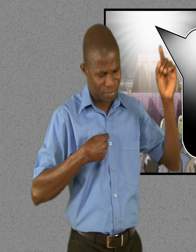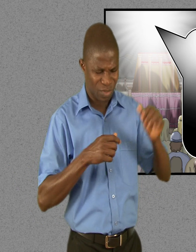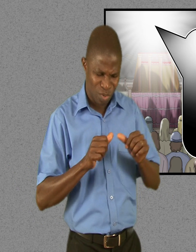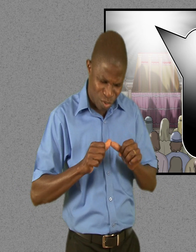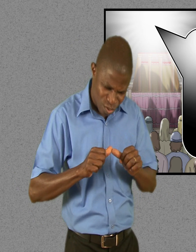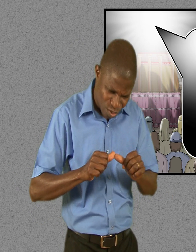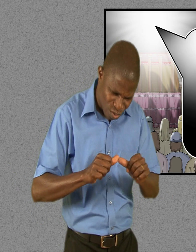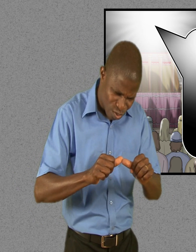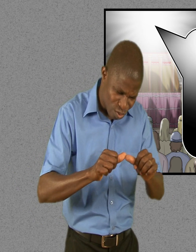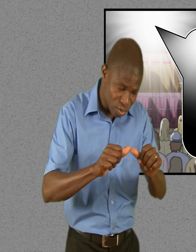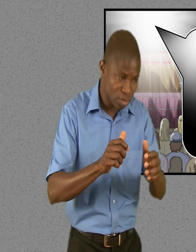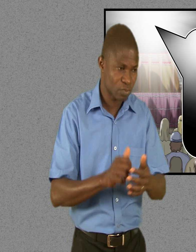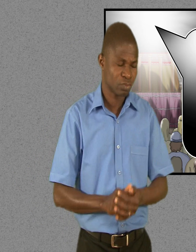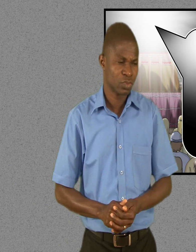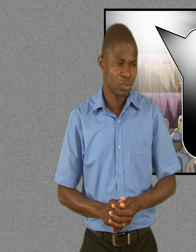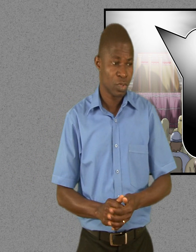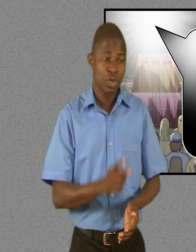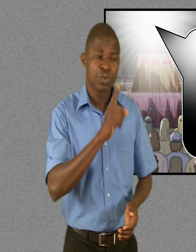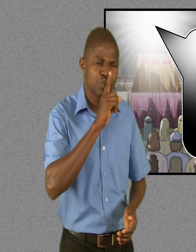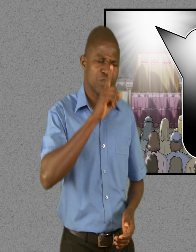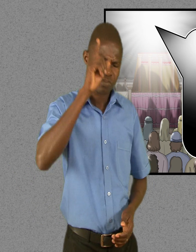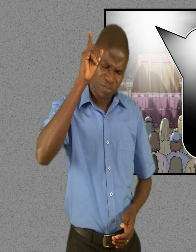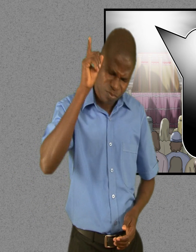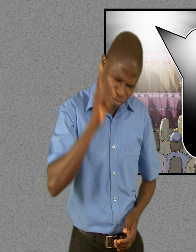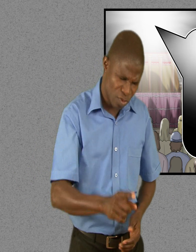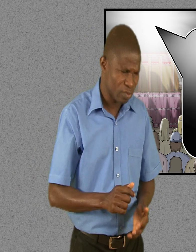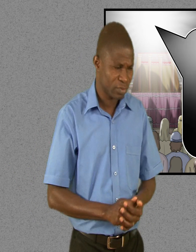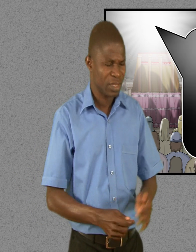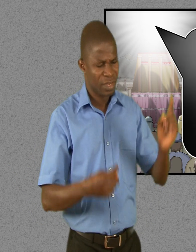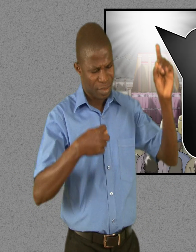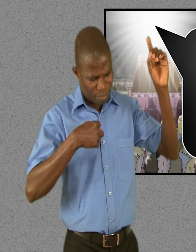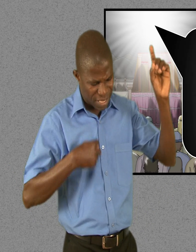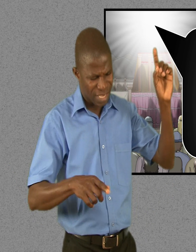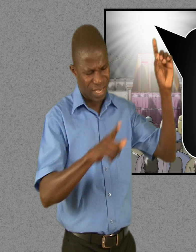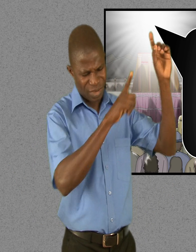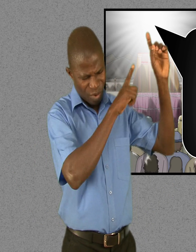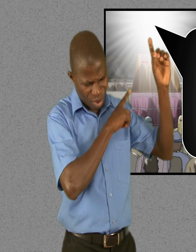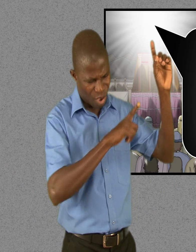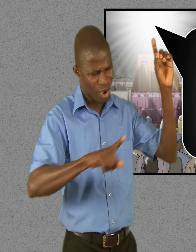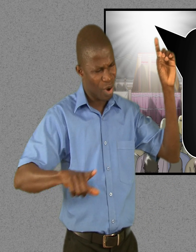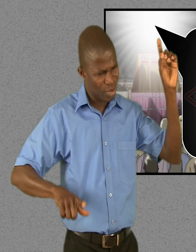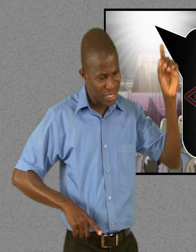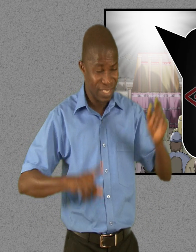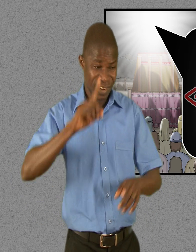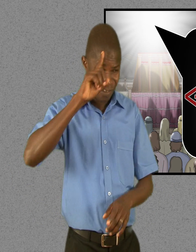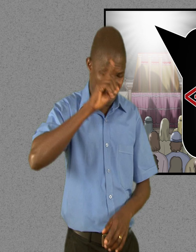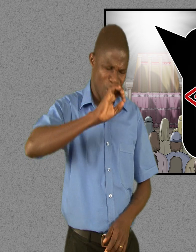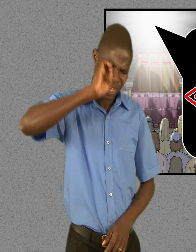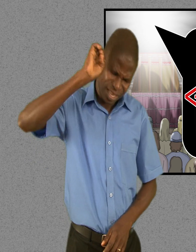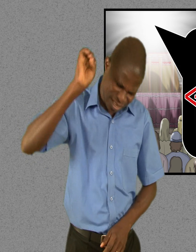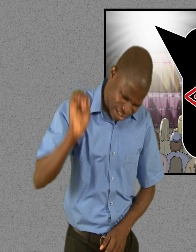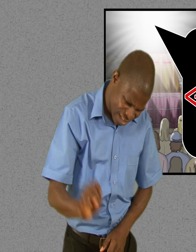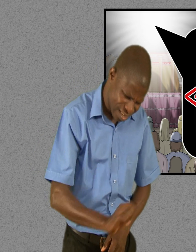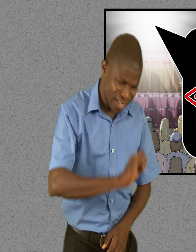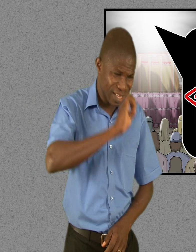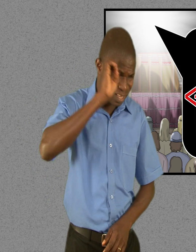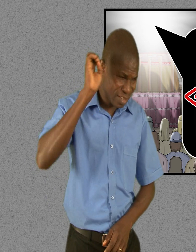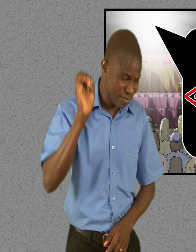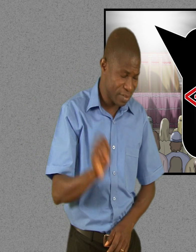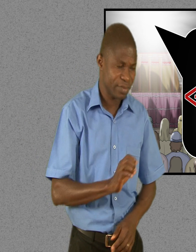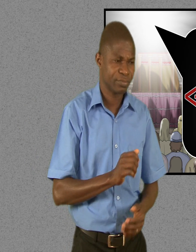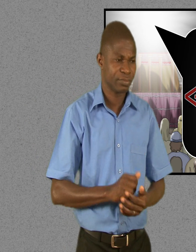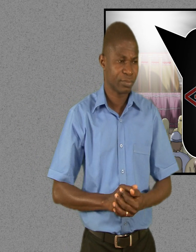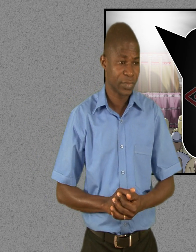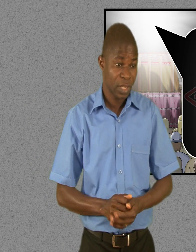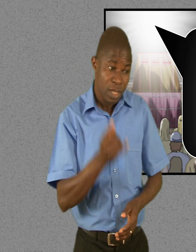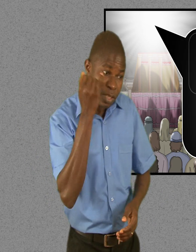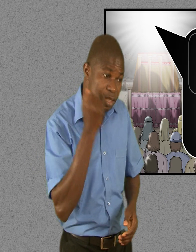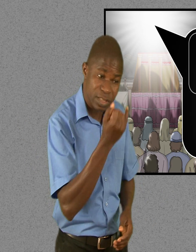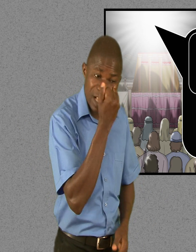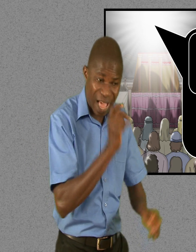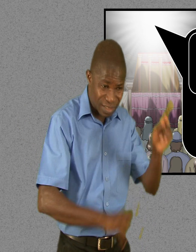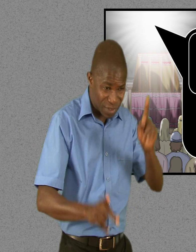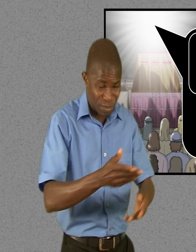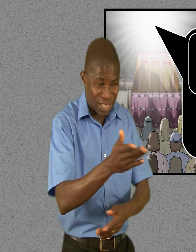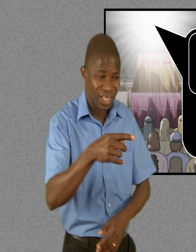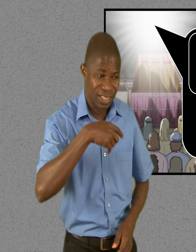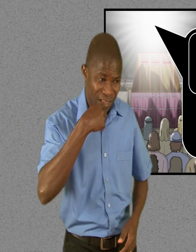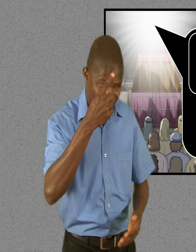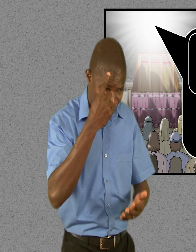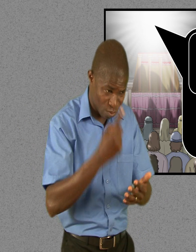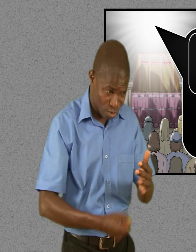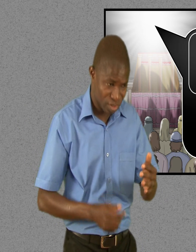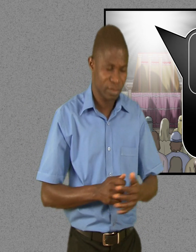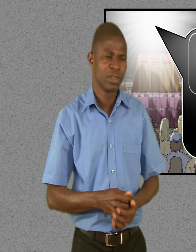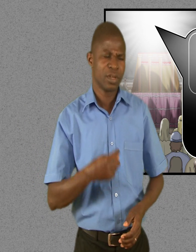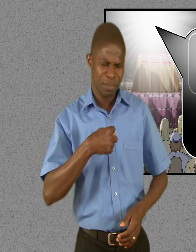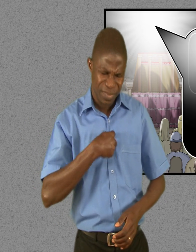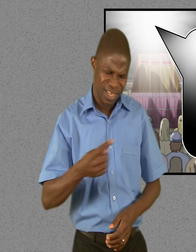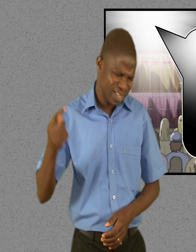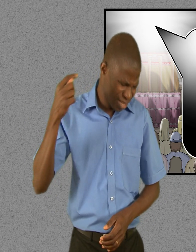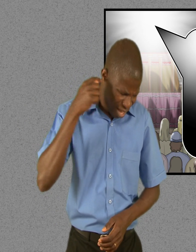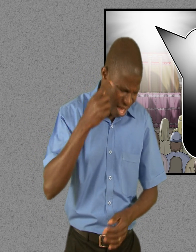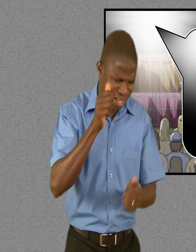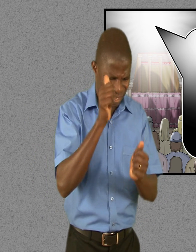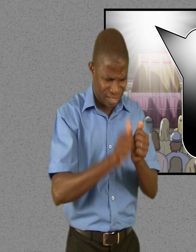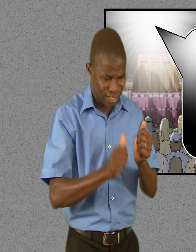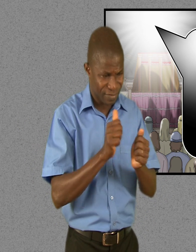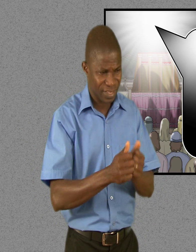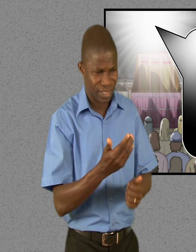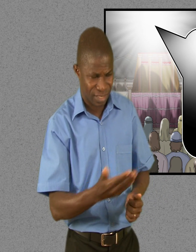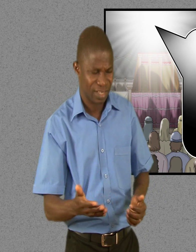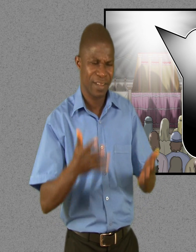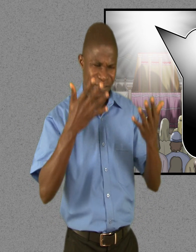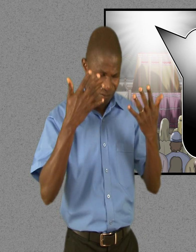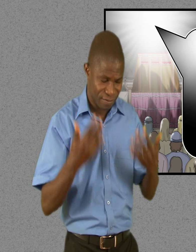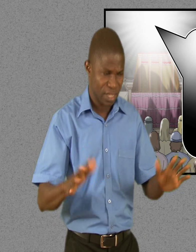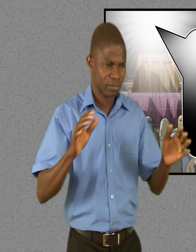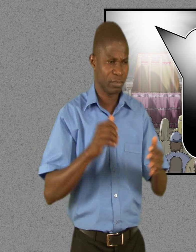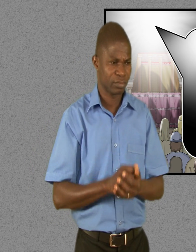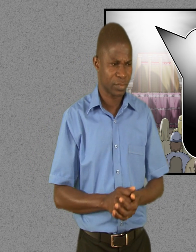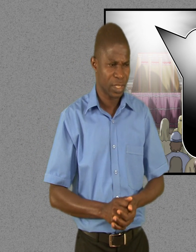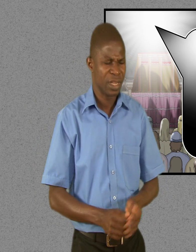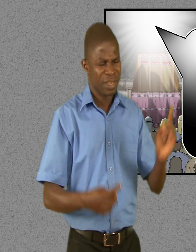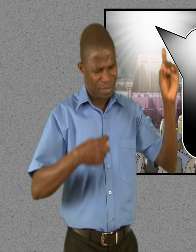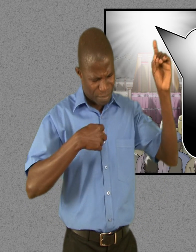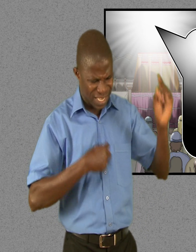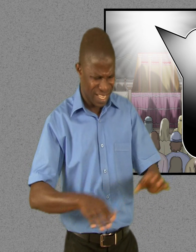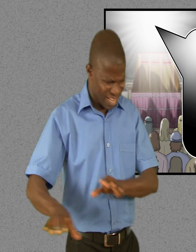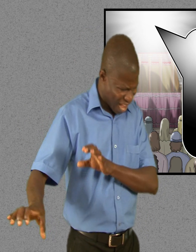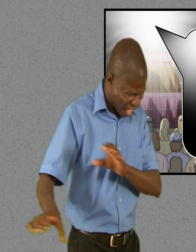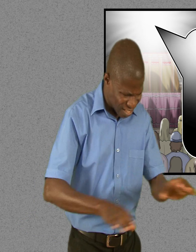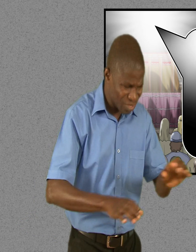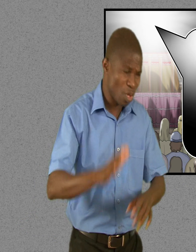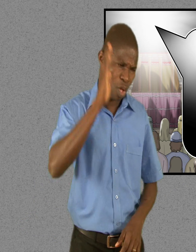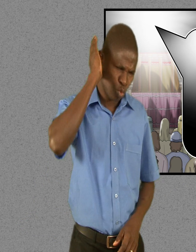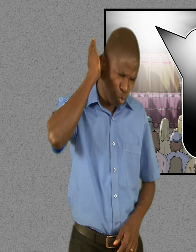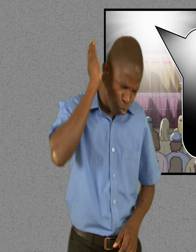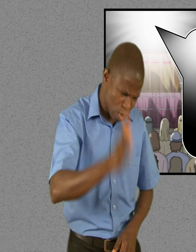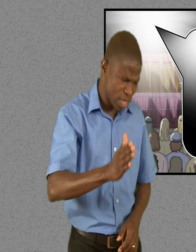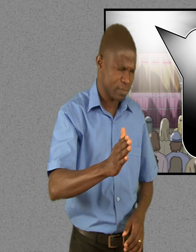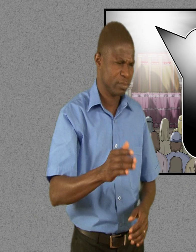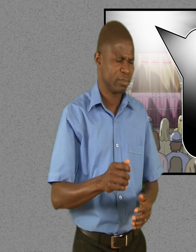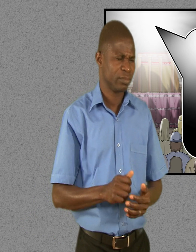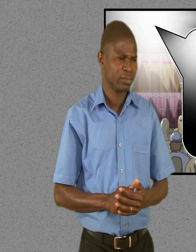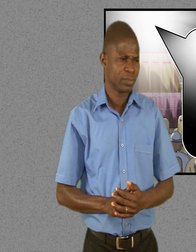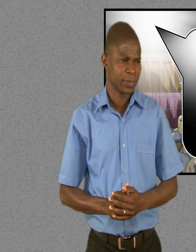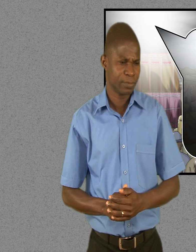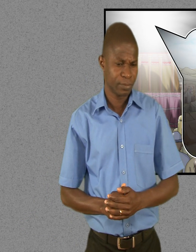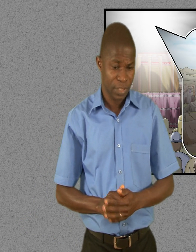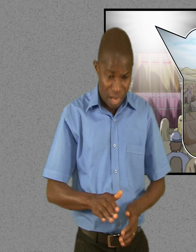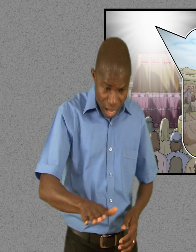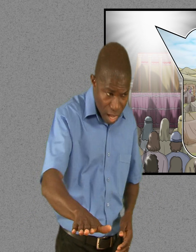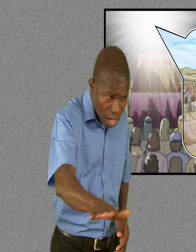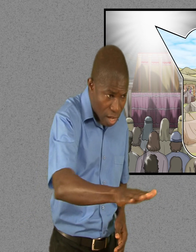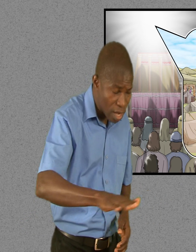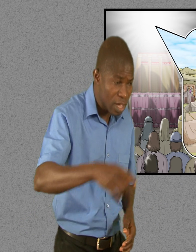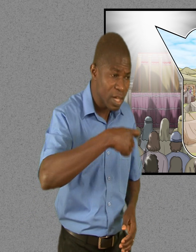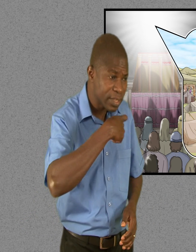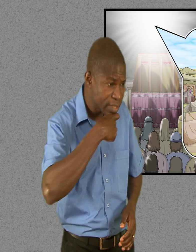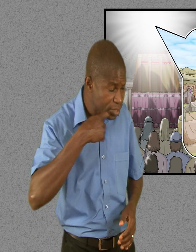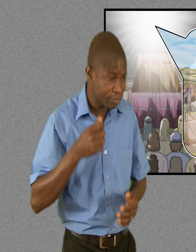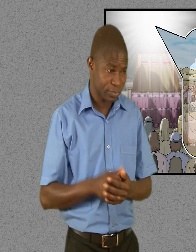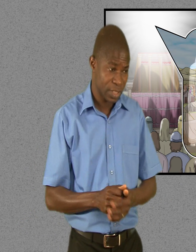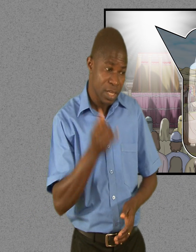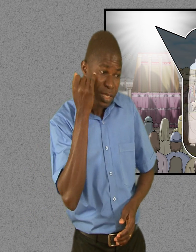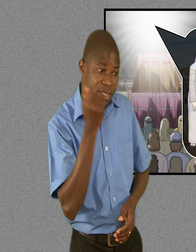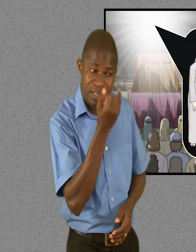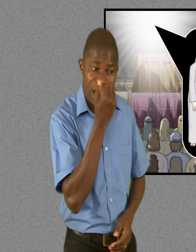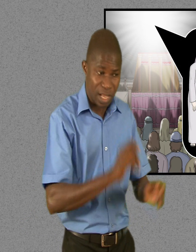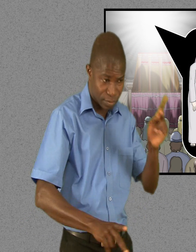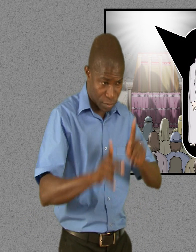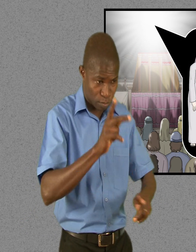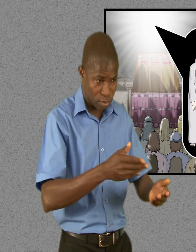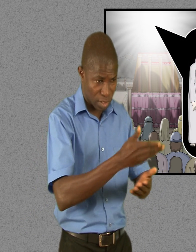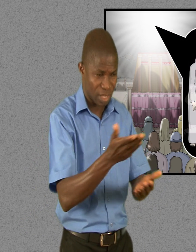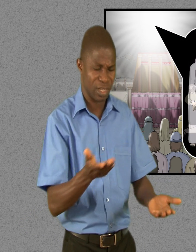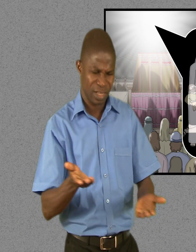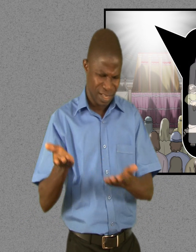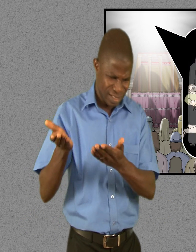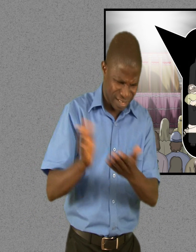So tell them: As surely as I live, declares the LORD, I will do to you exactly as I heard you say.